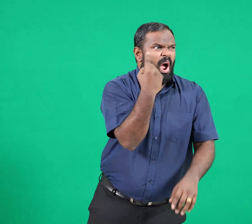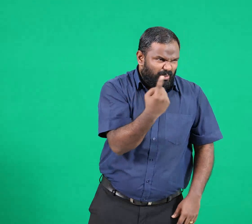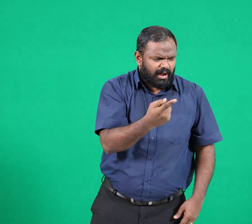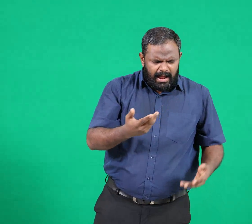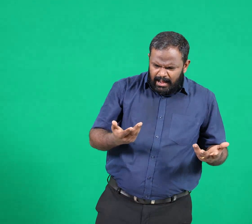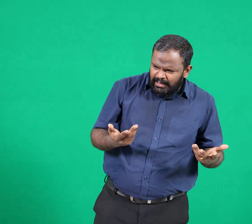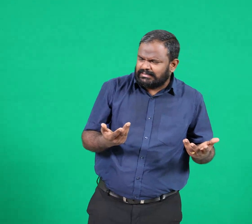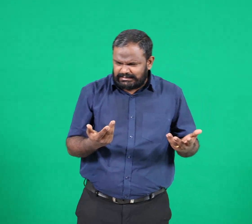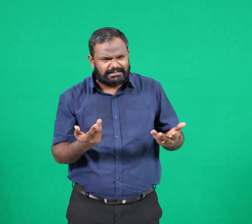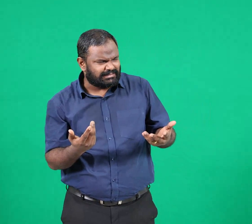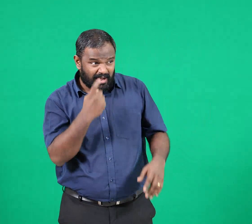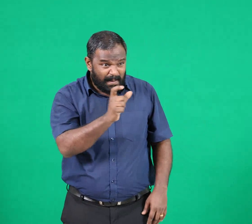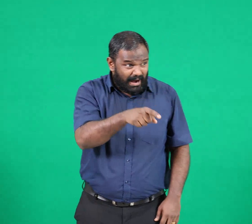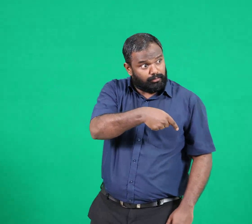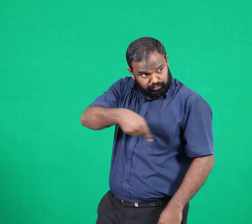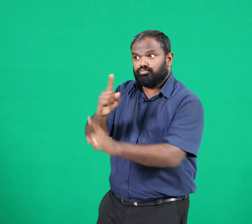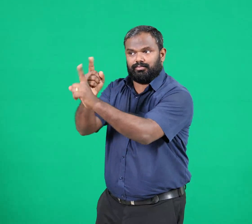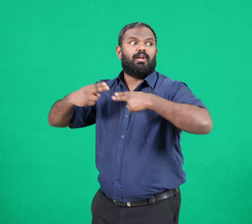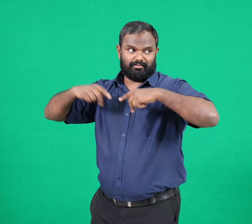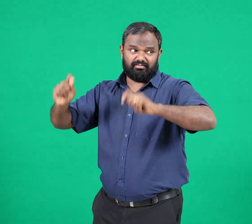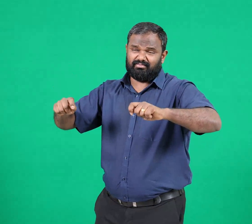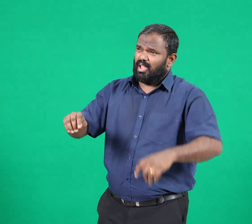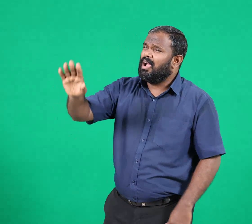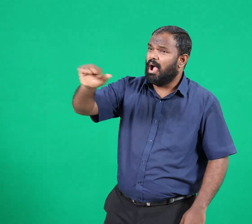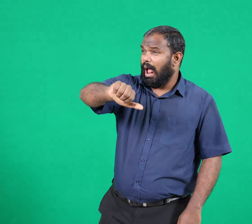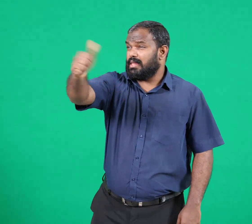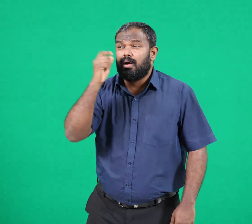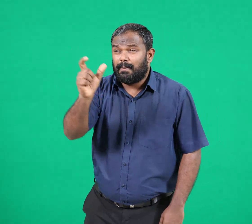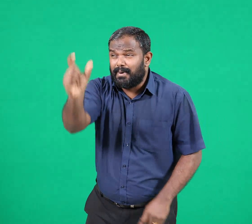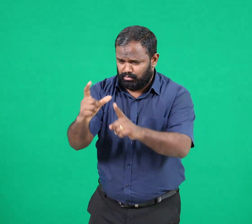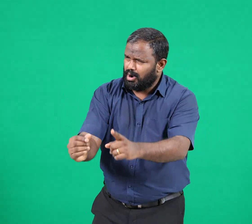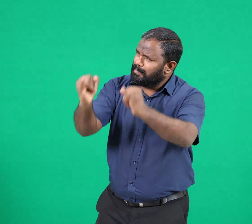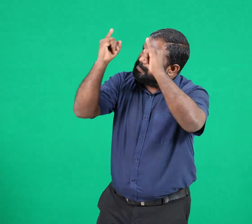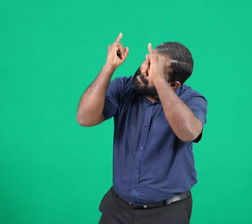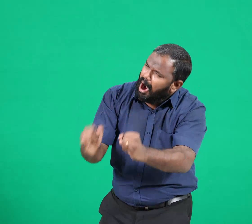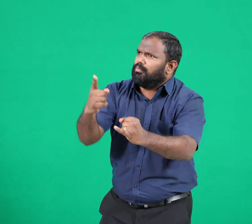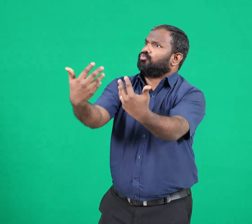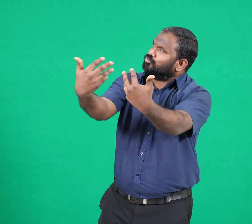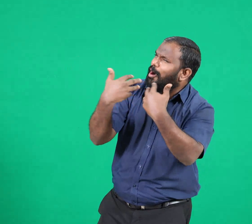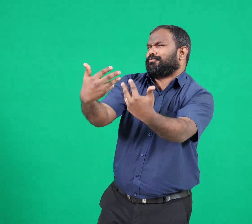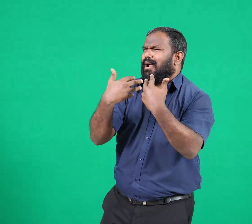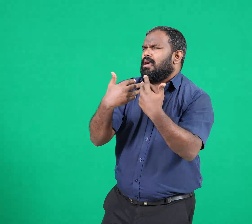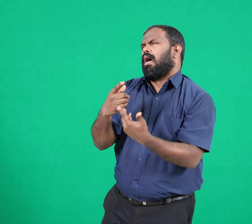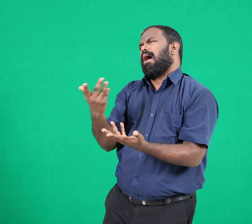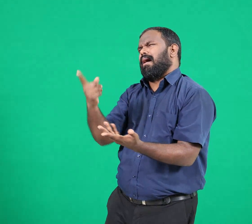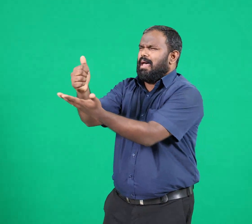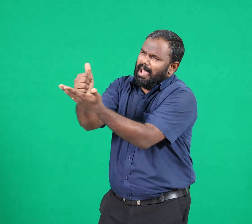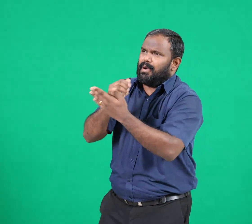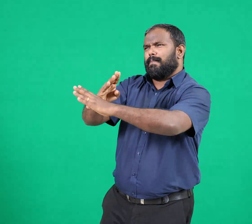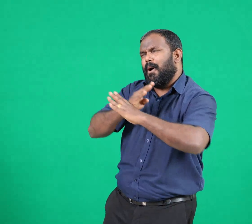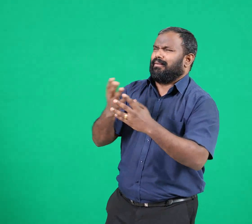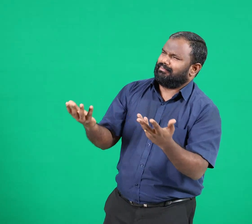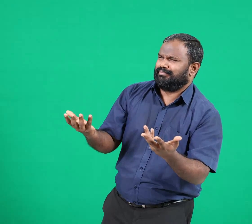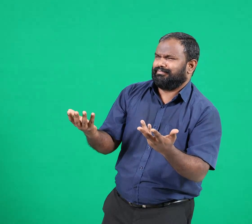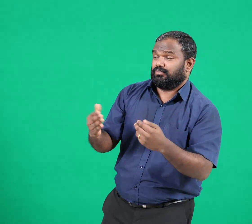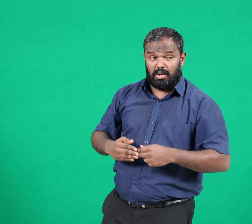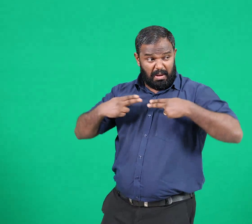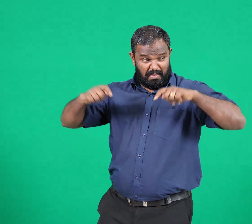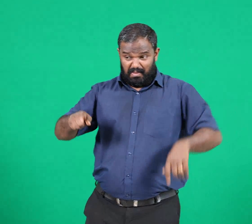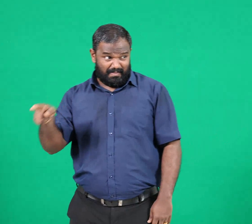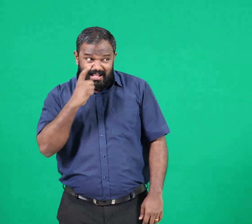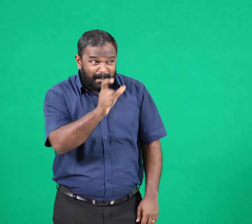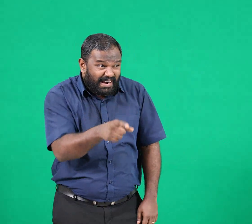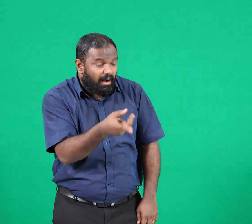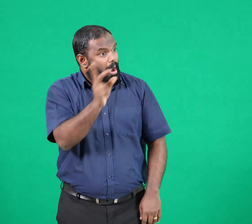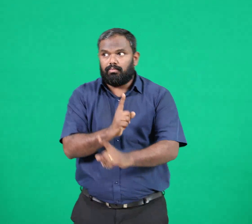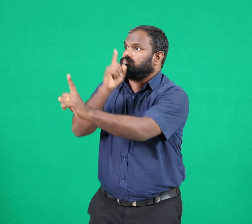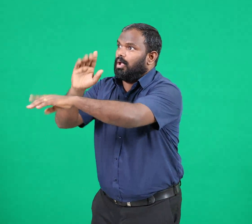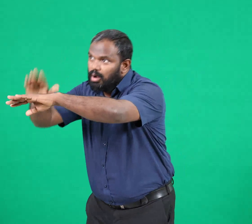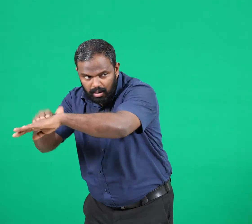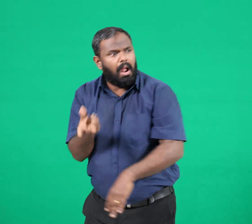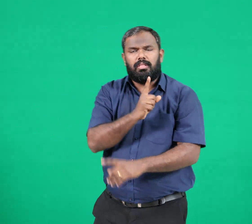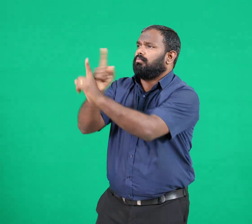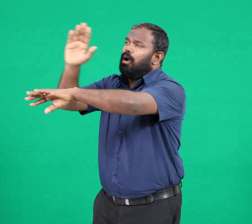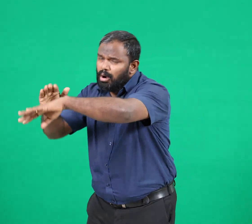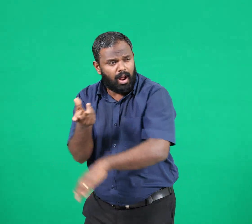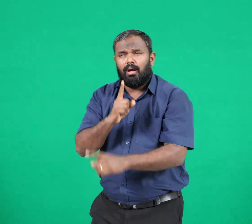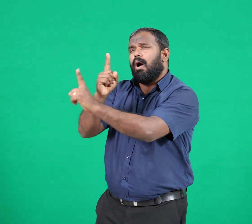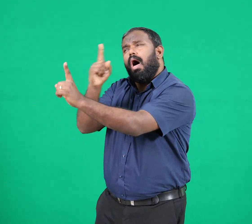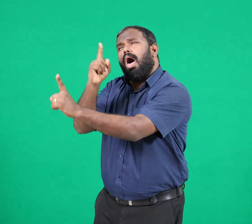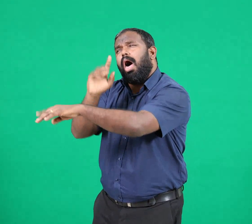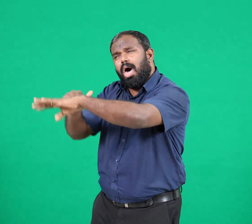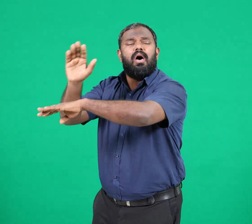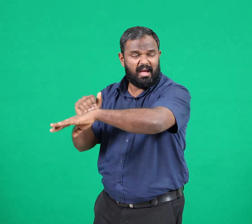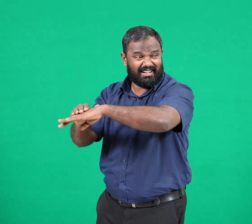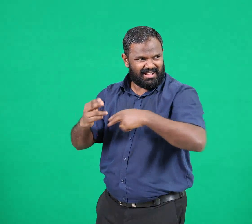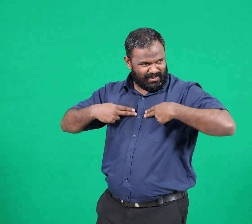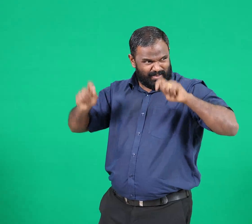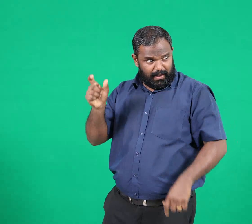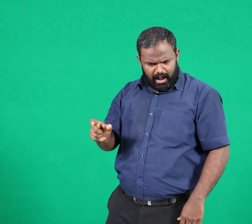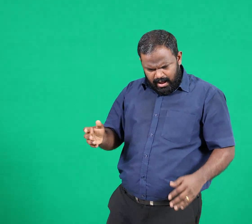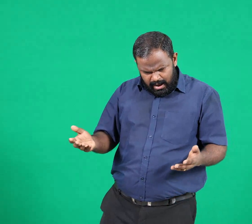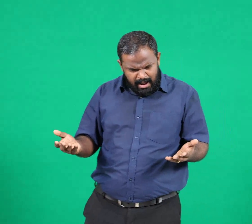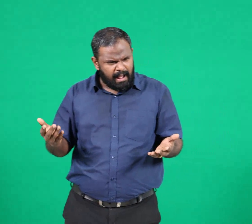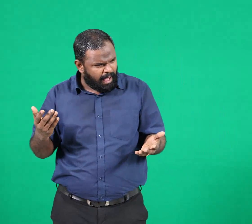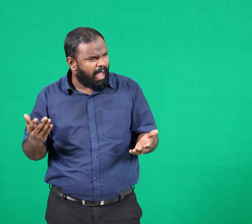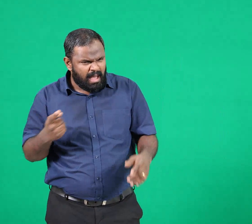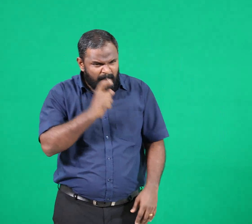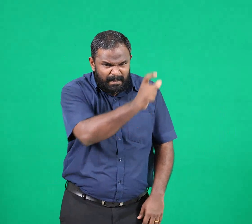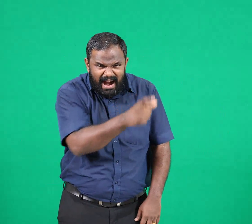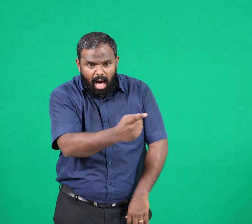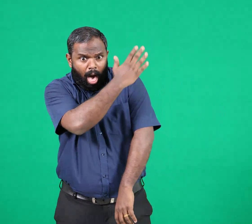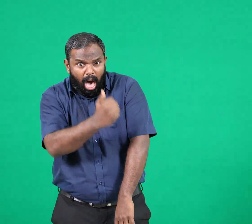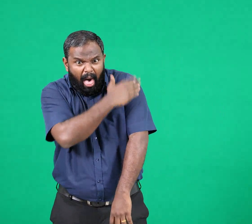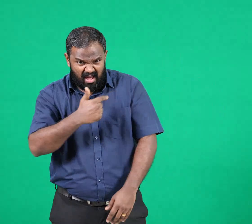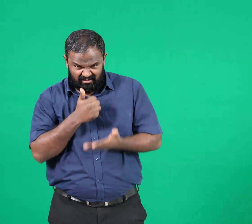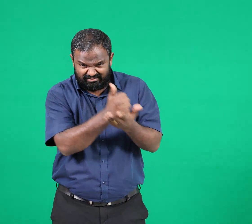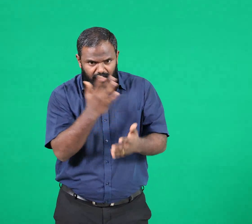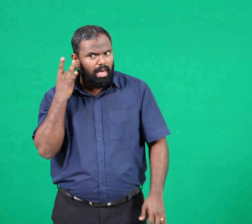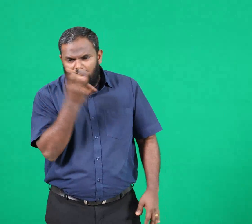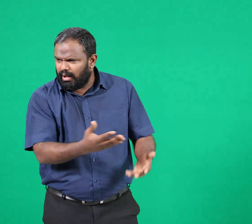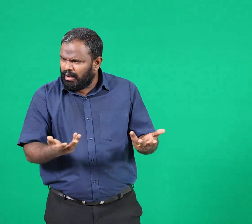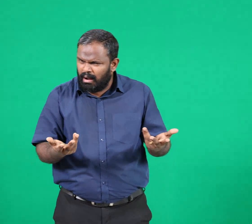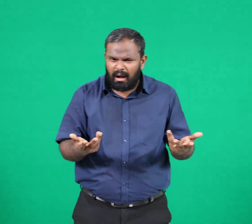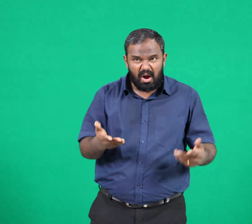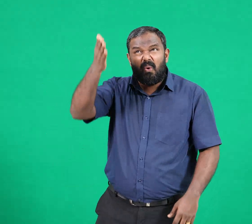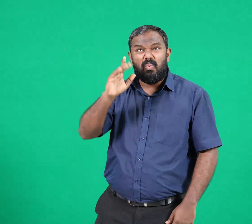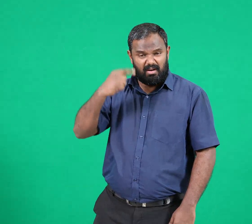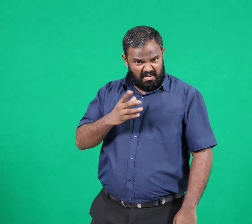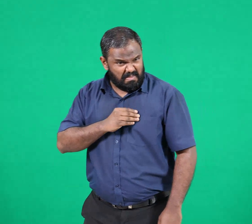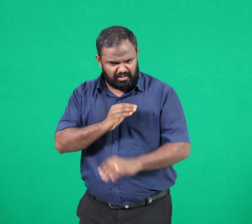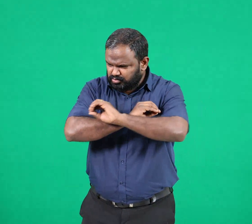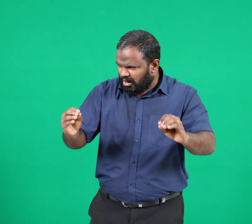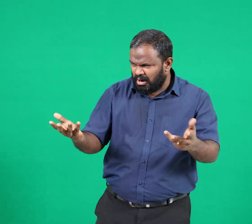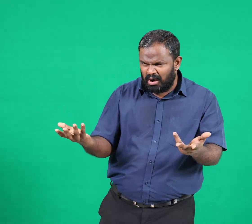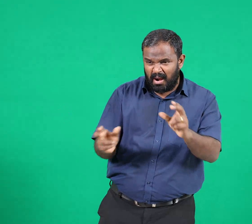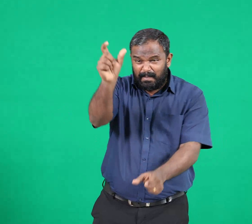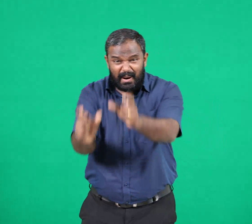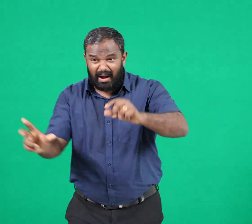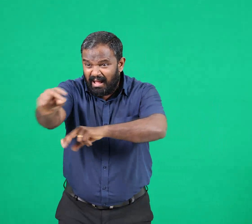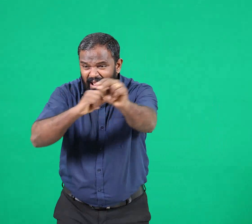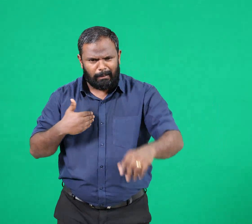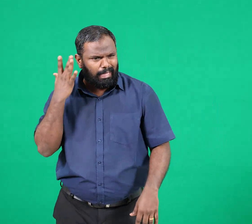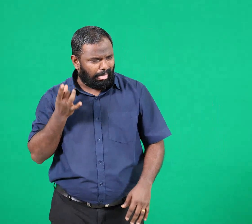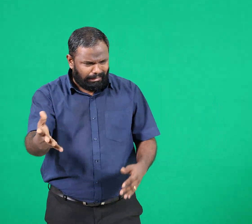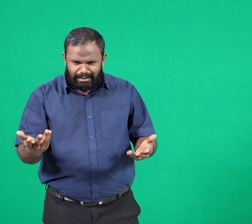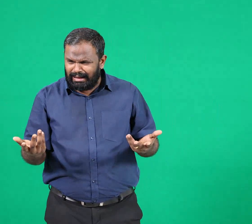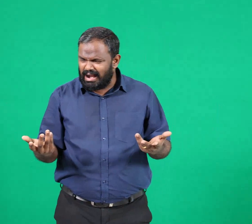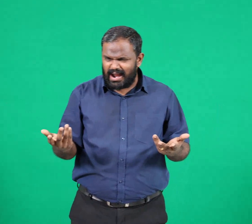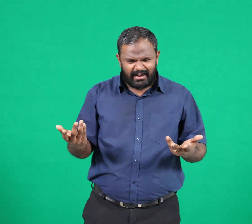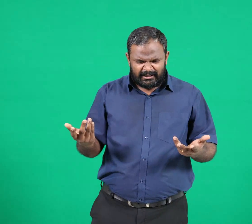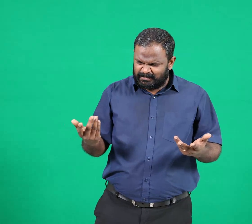For a while he refused, but later he said to himself, ' Though I neither fear God nor respect men, yet because this widow keeps pestering me, I will give her justice.